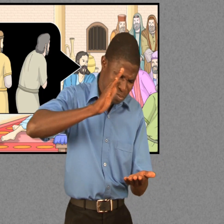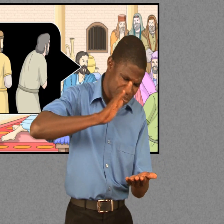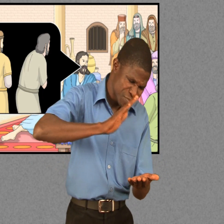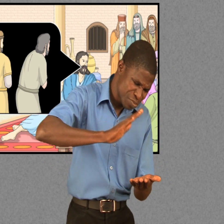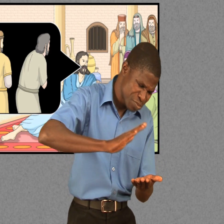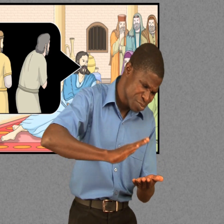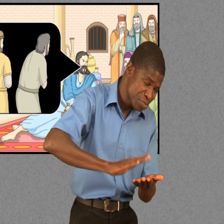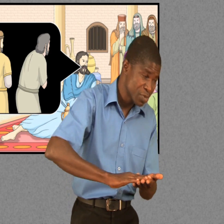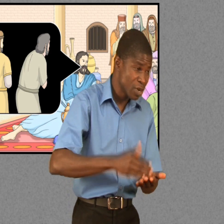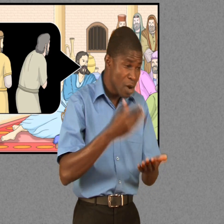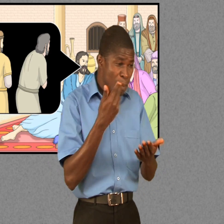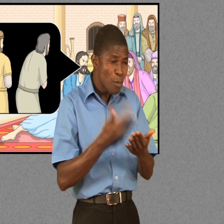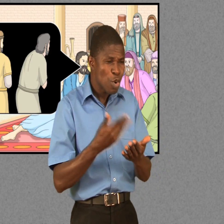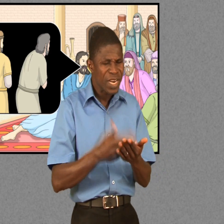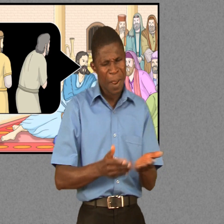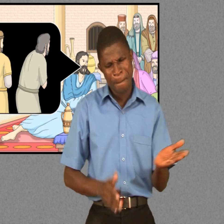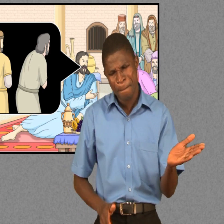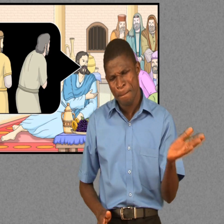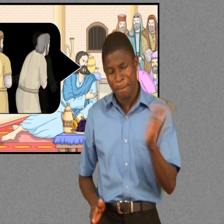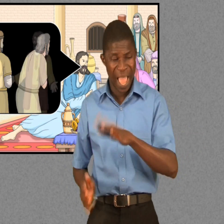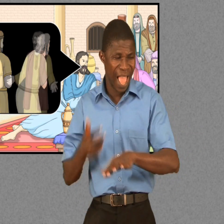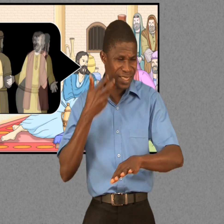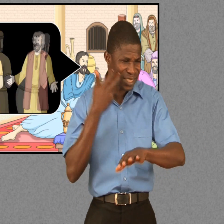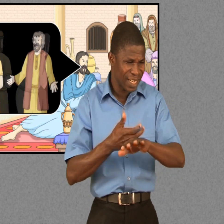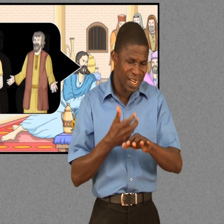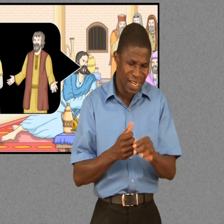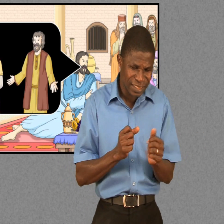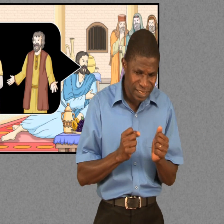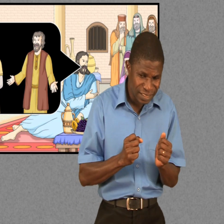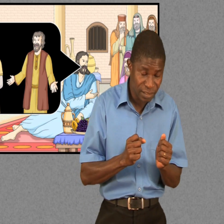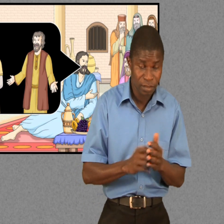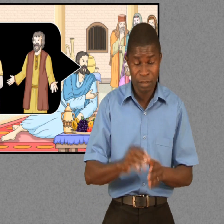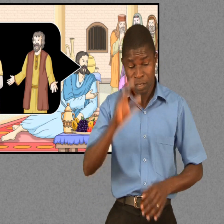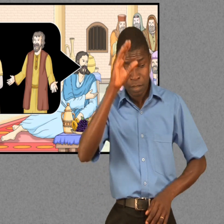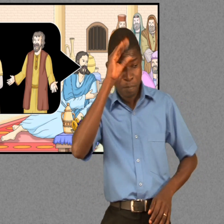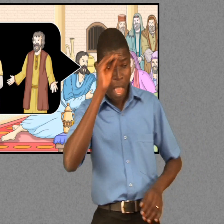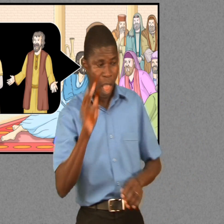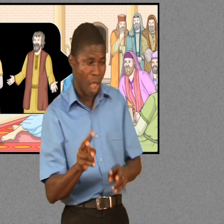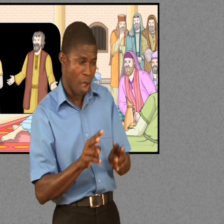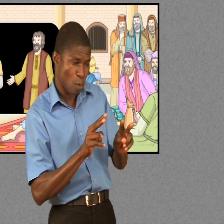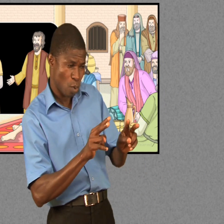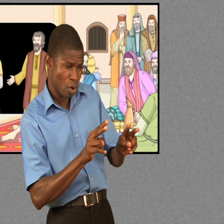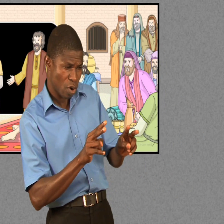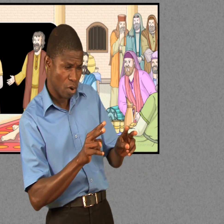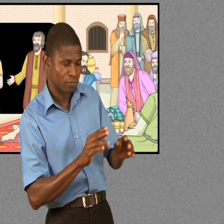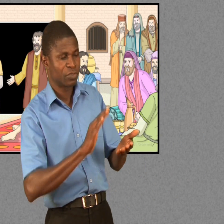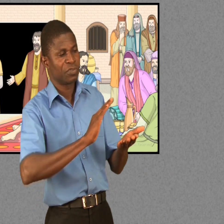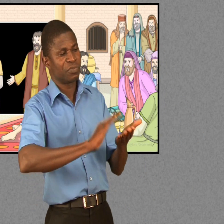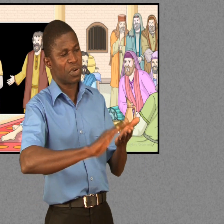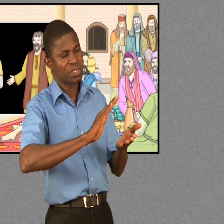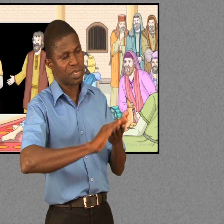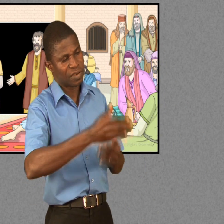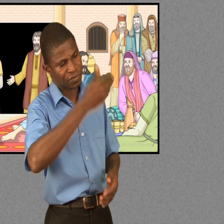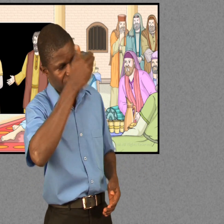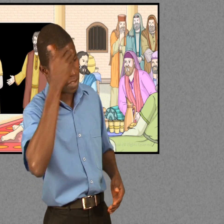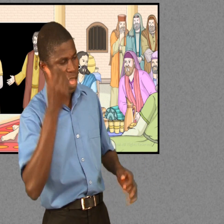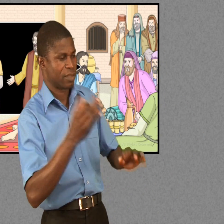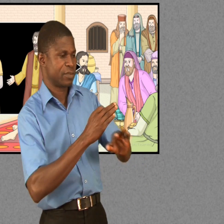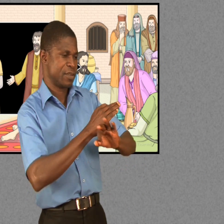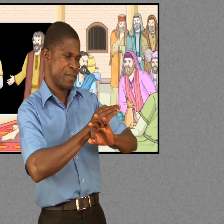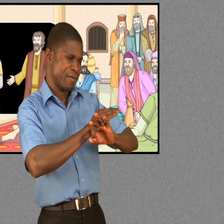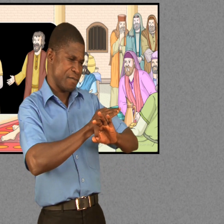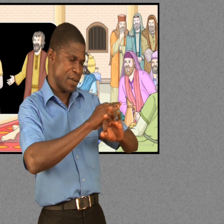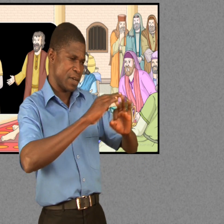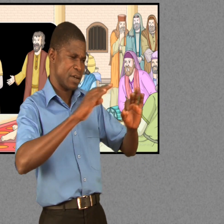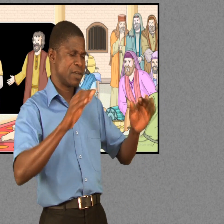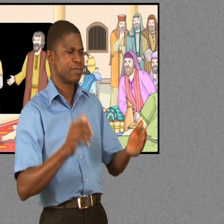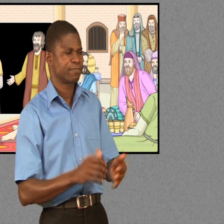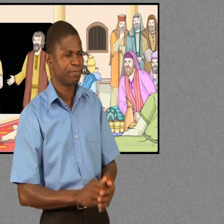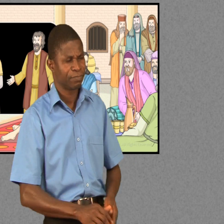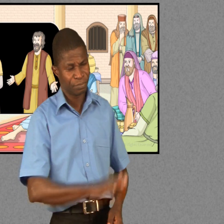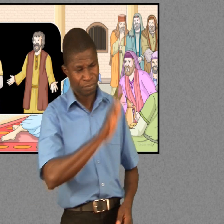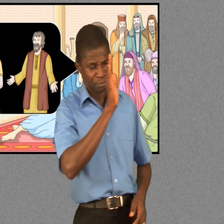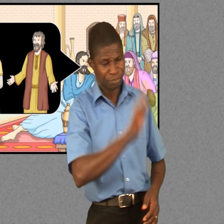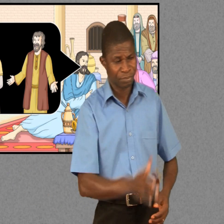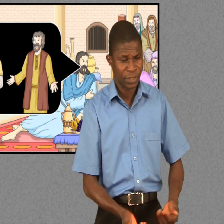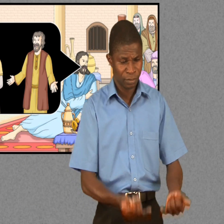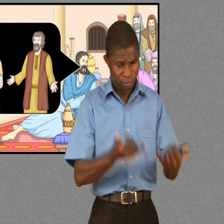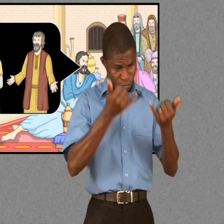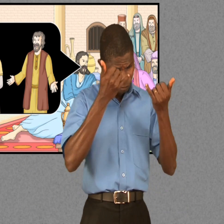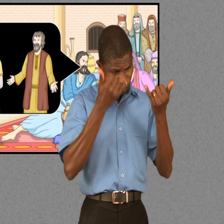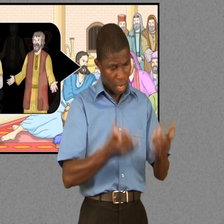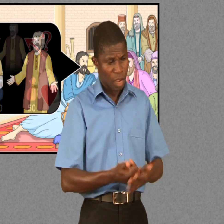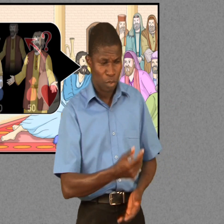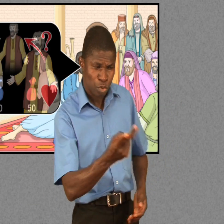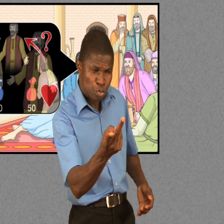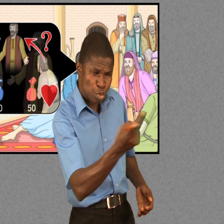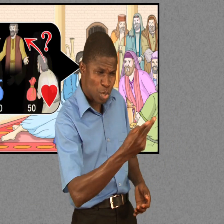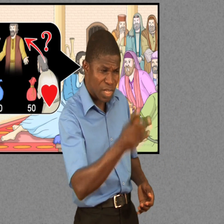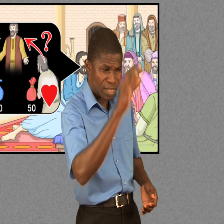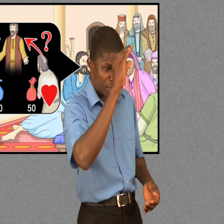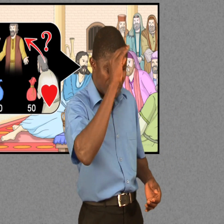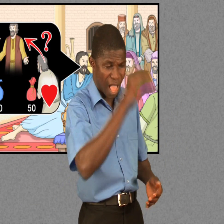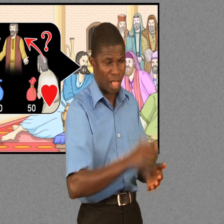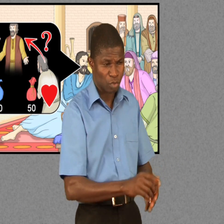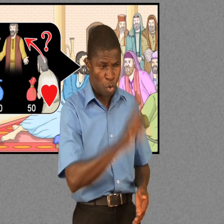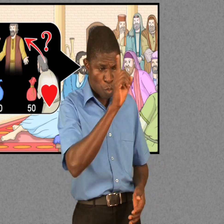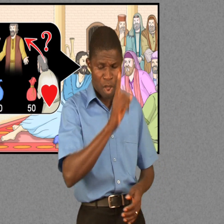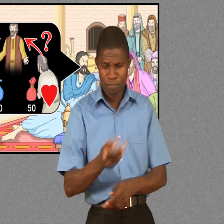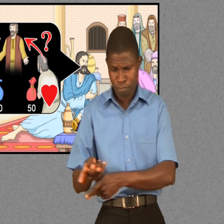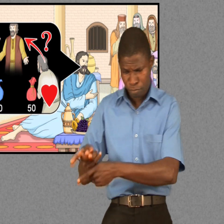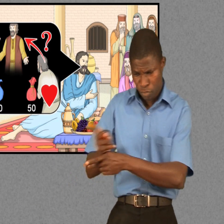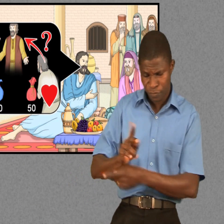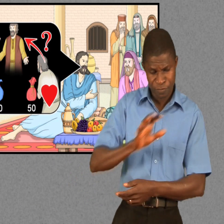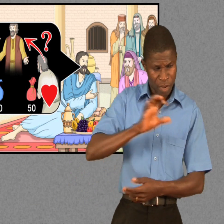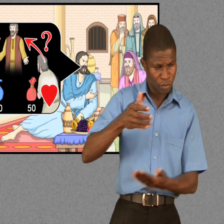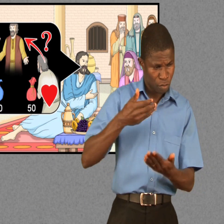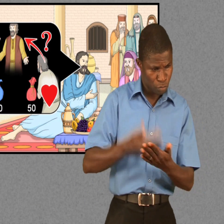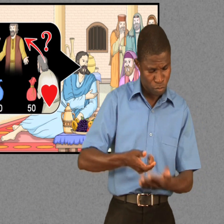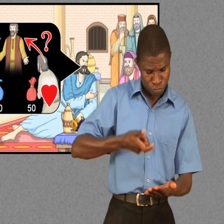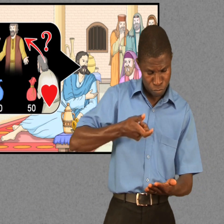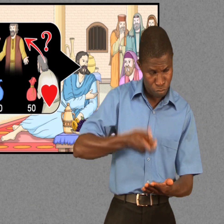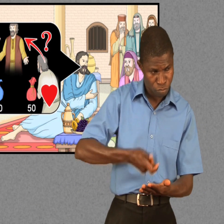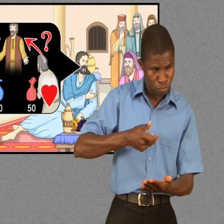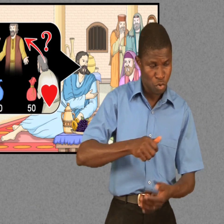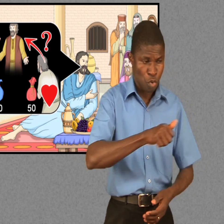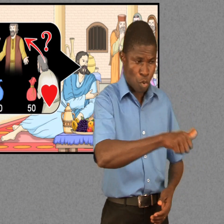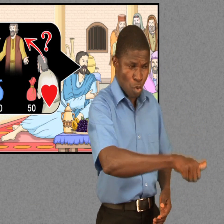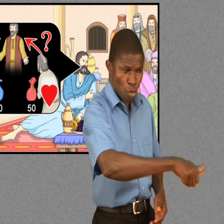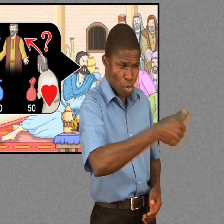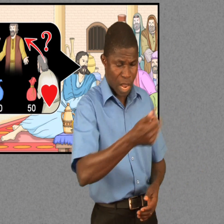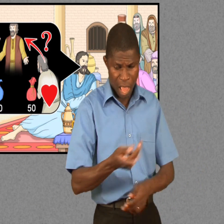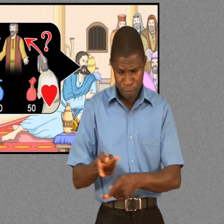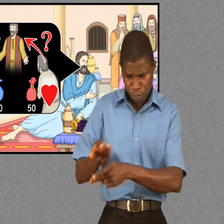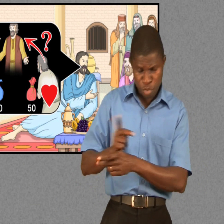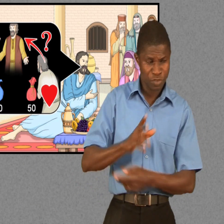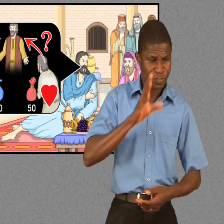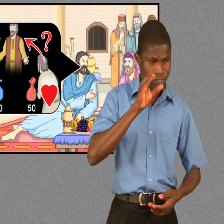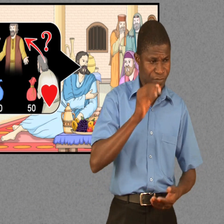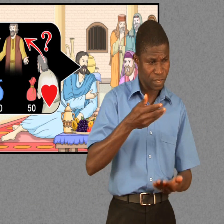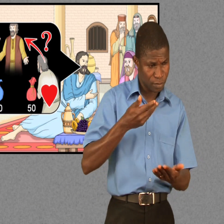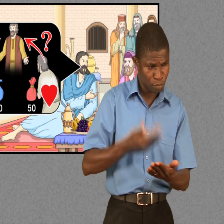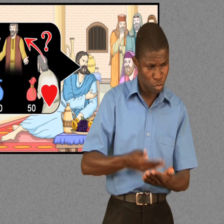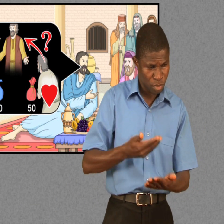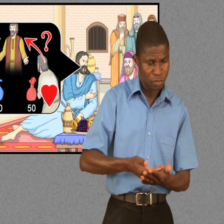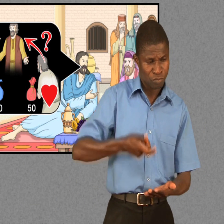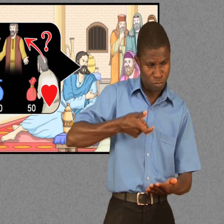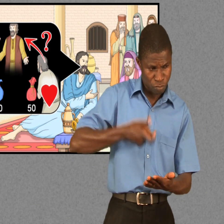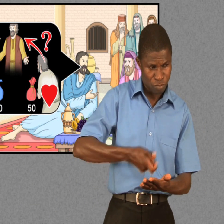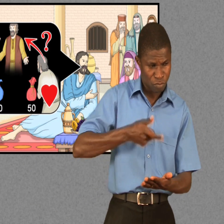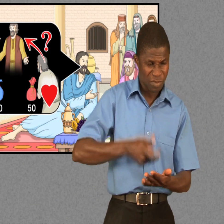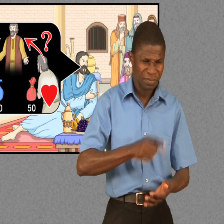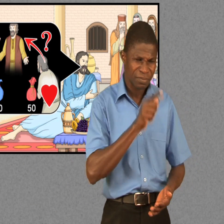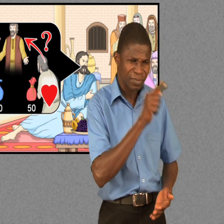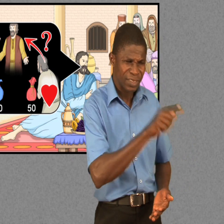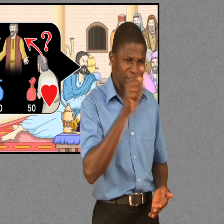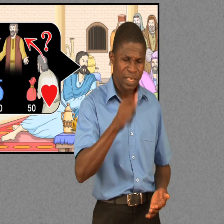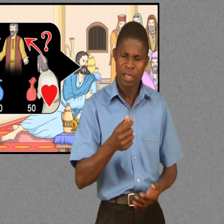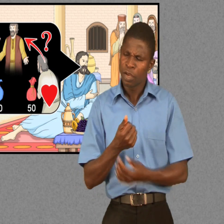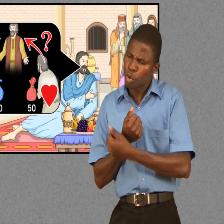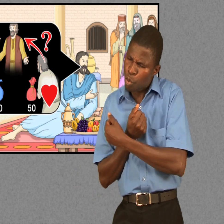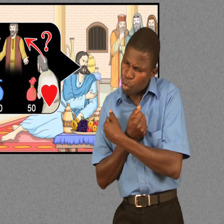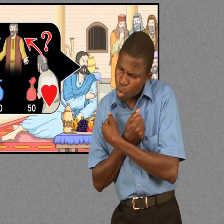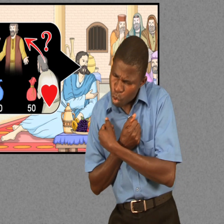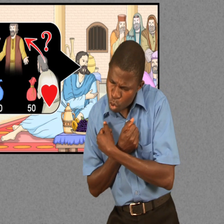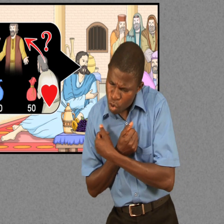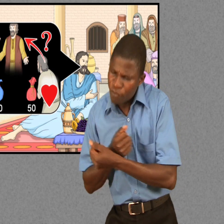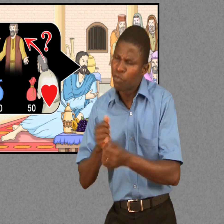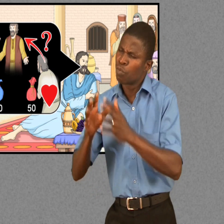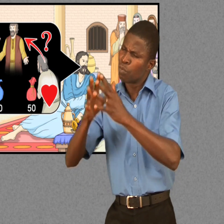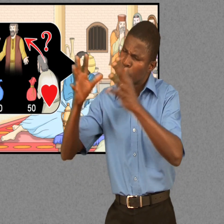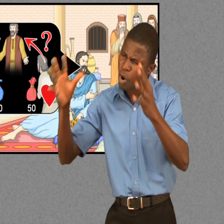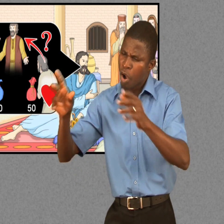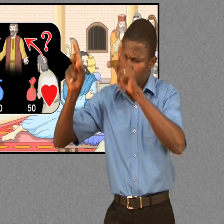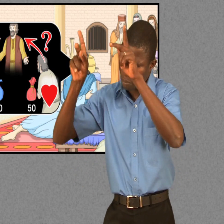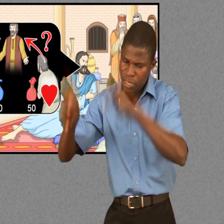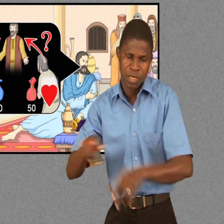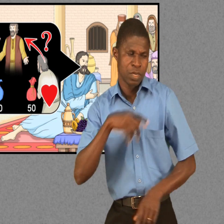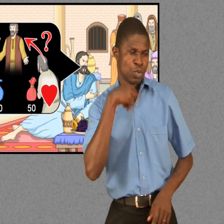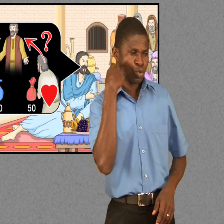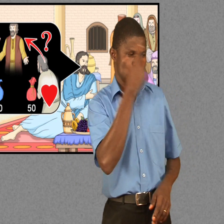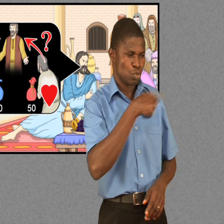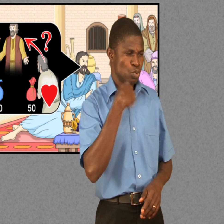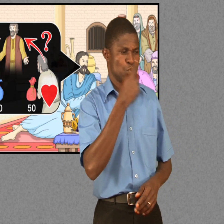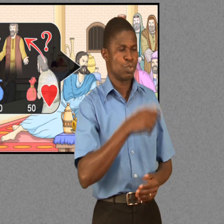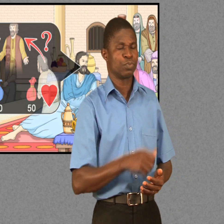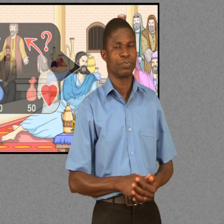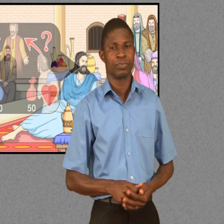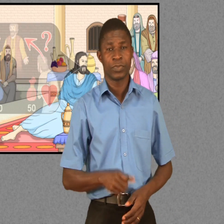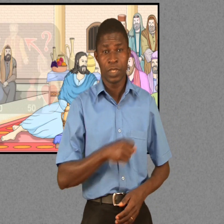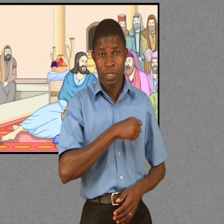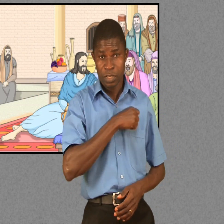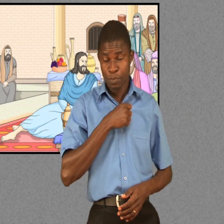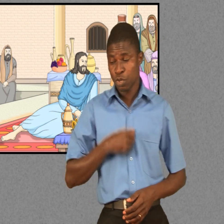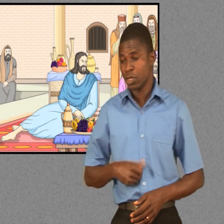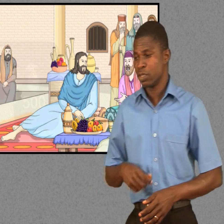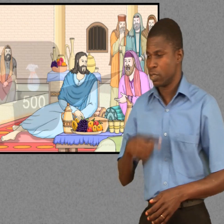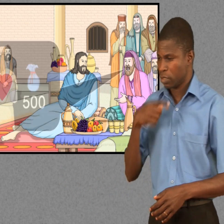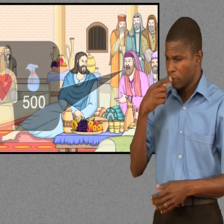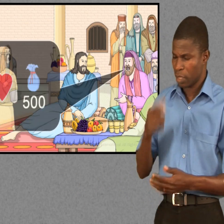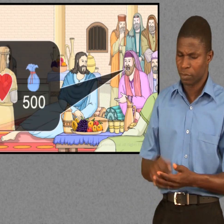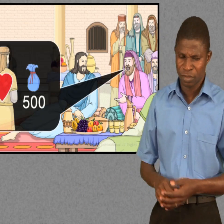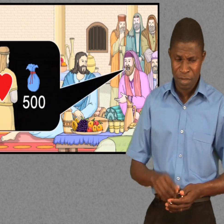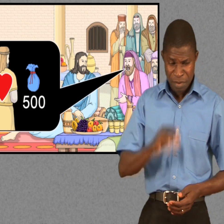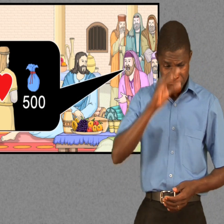When they were unable to repay him, he forgave both of them. Which one, then, will love him more?”